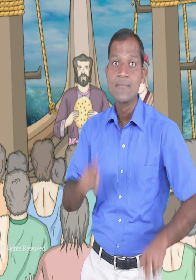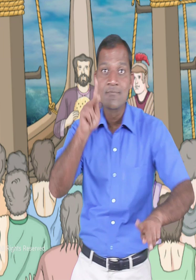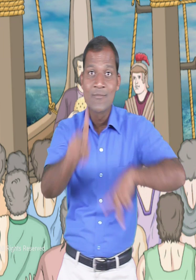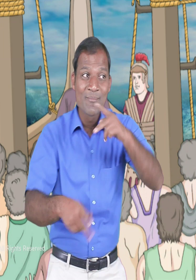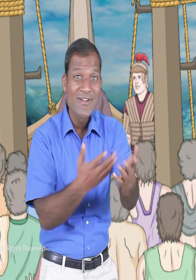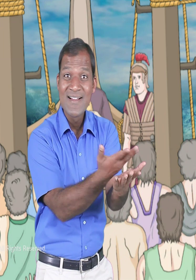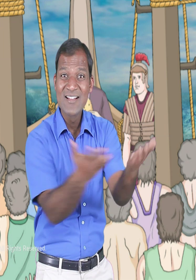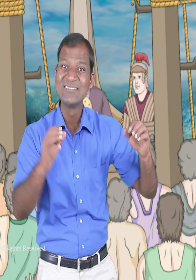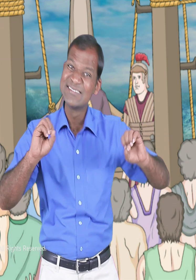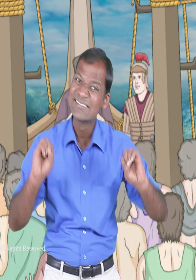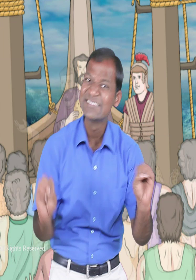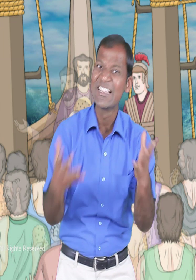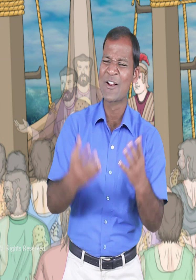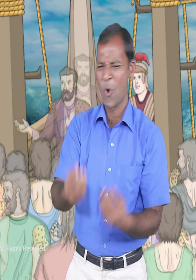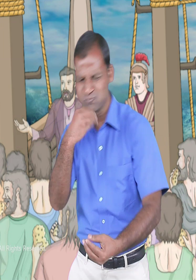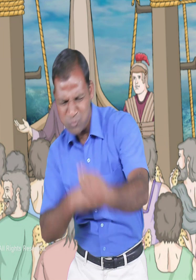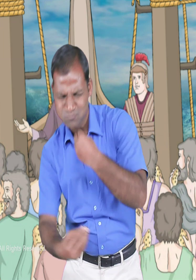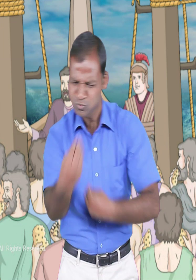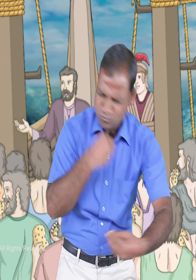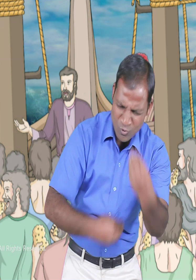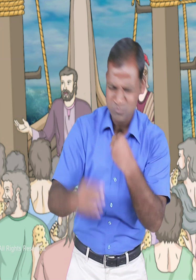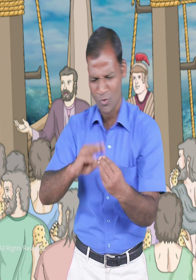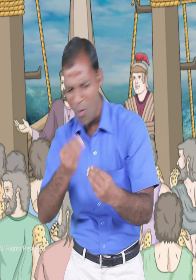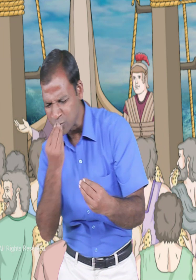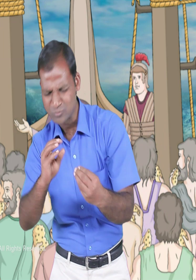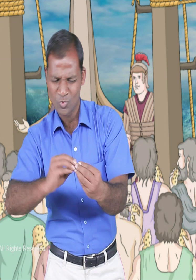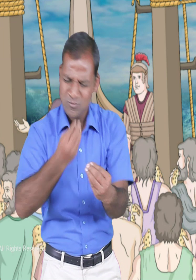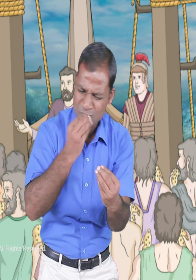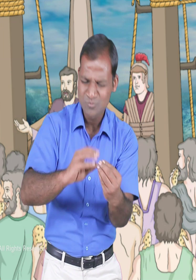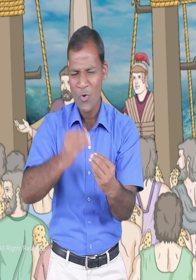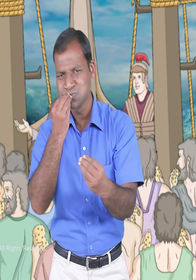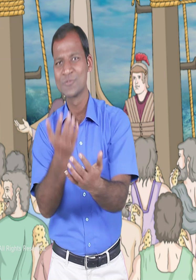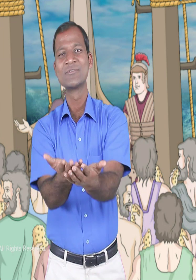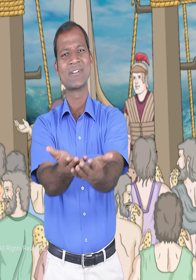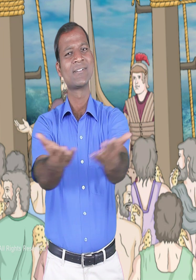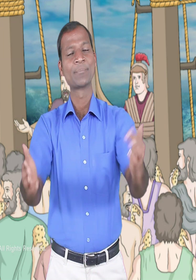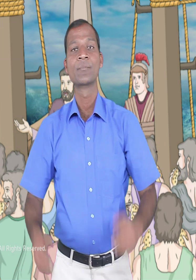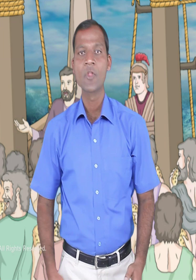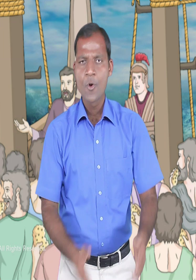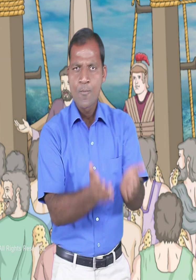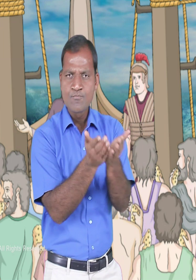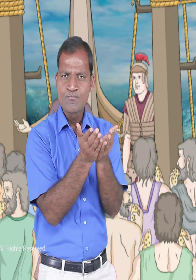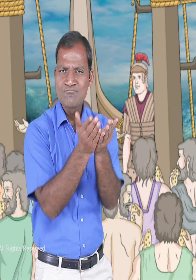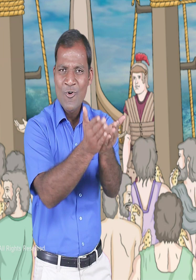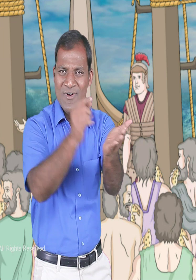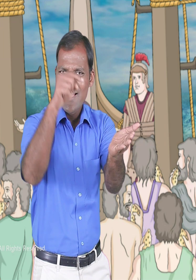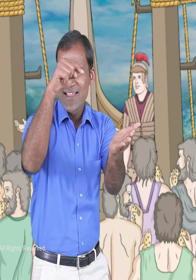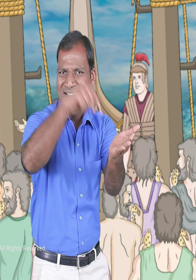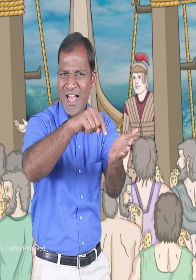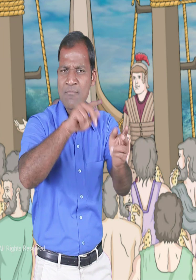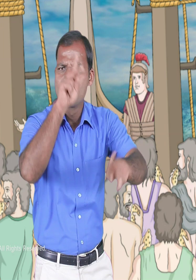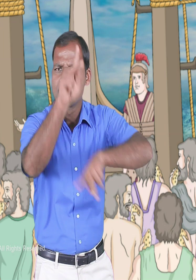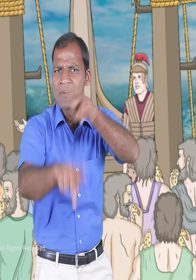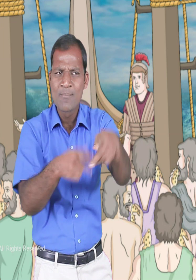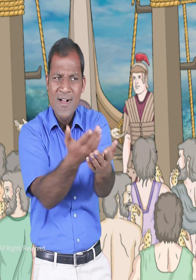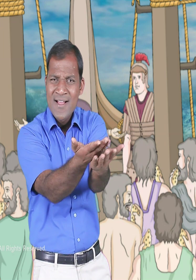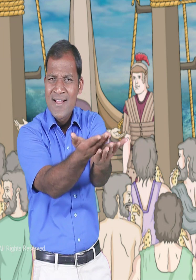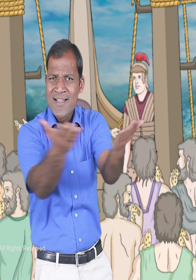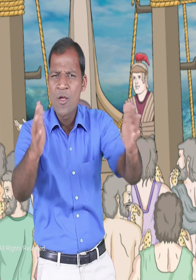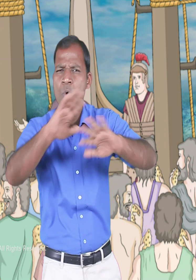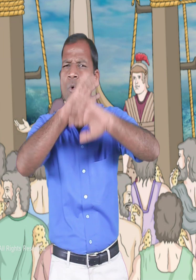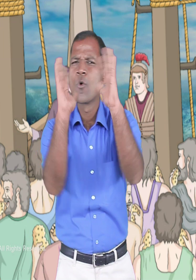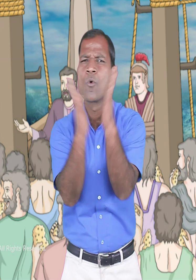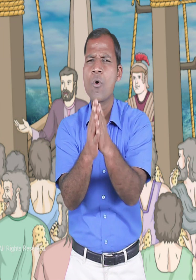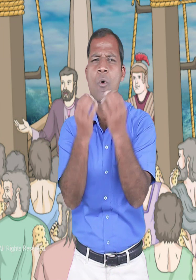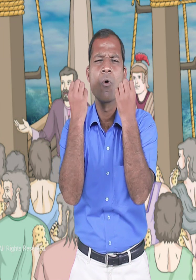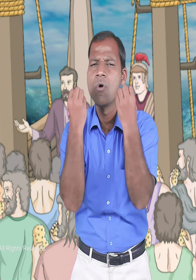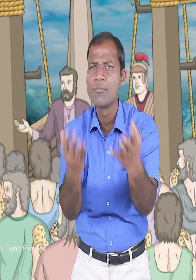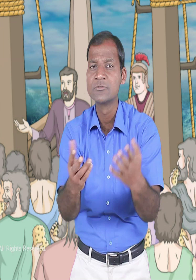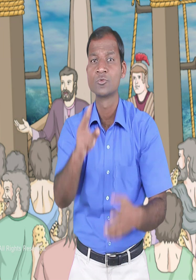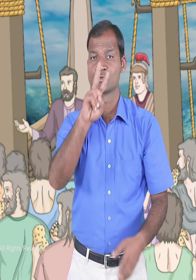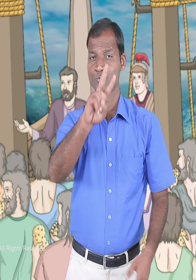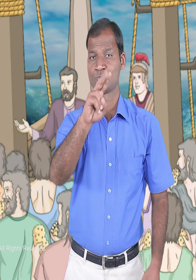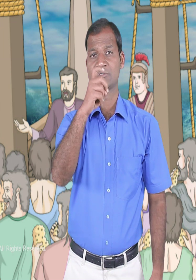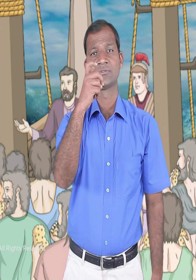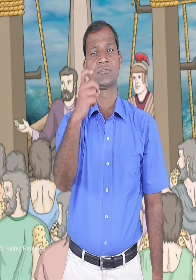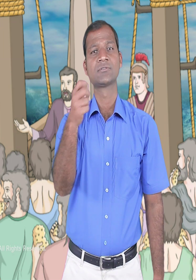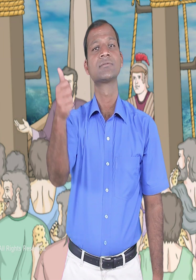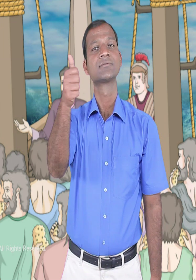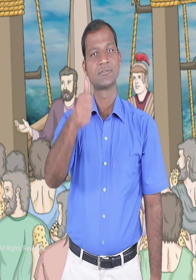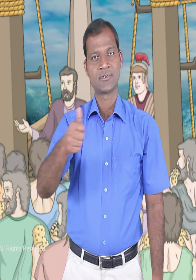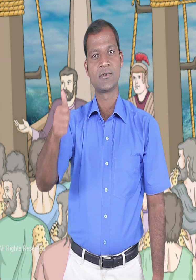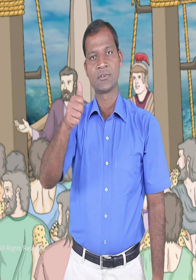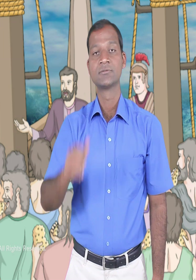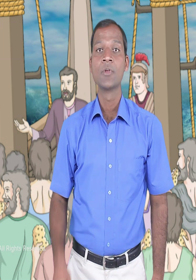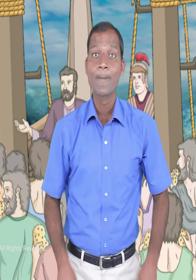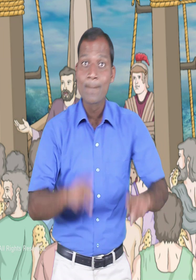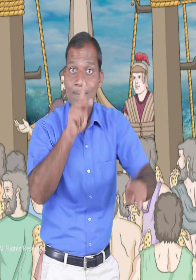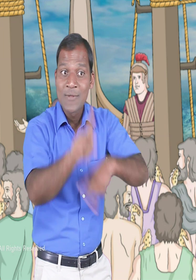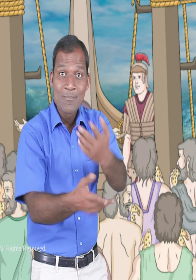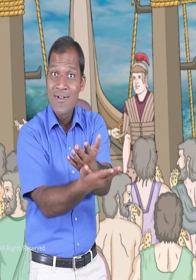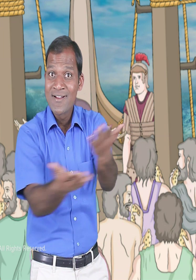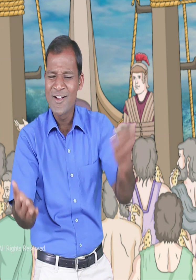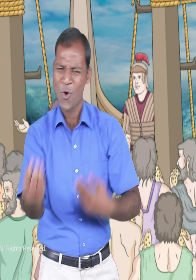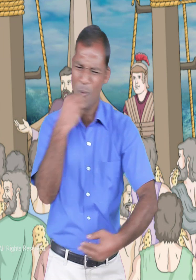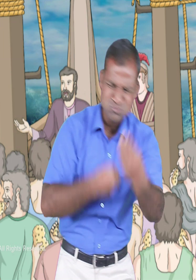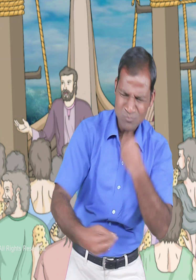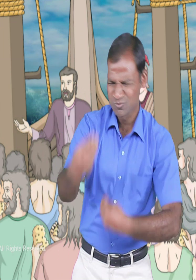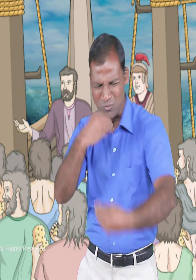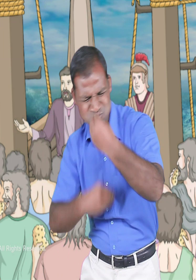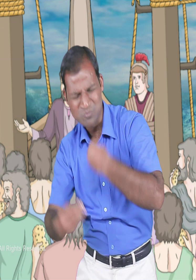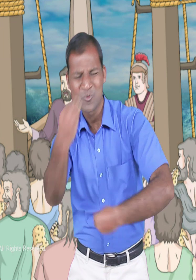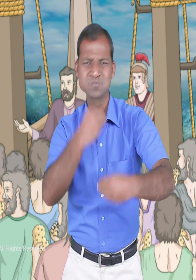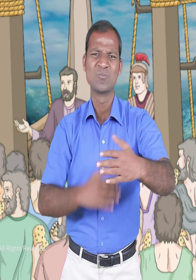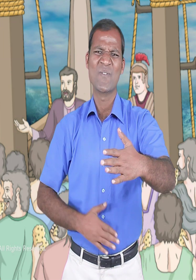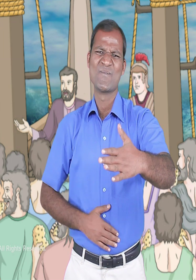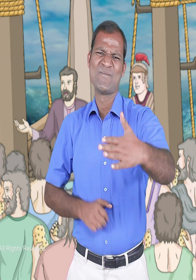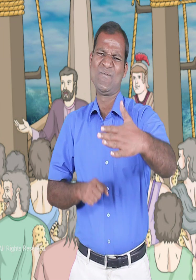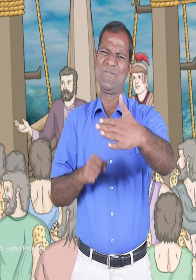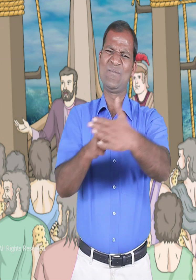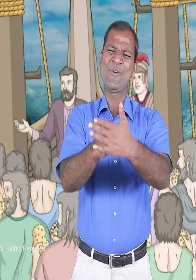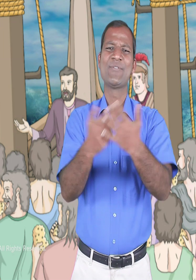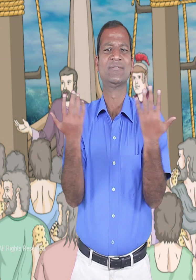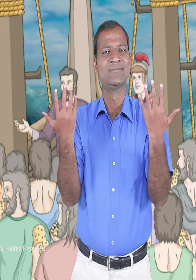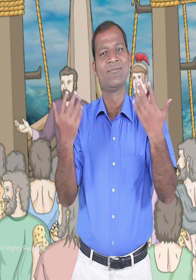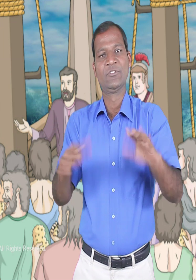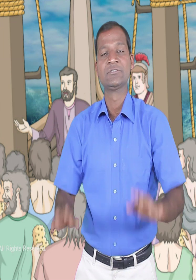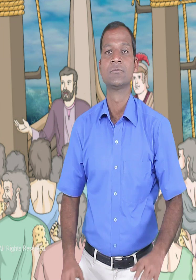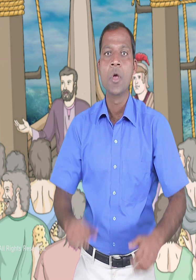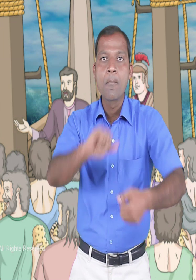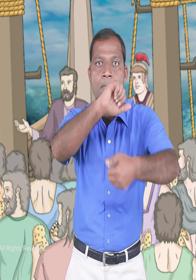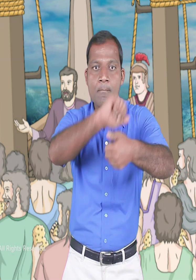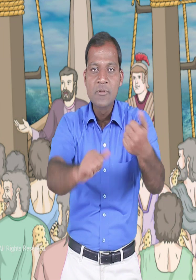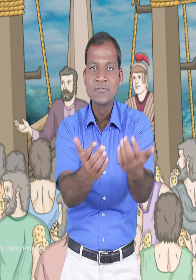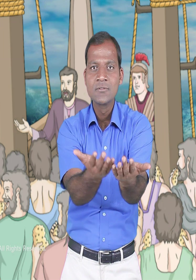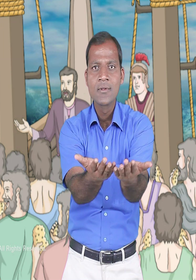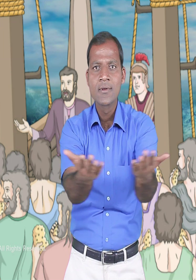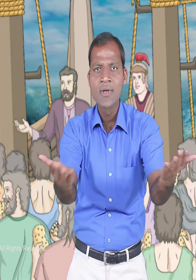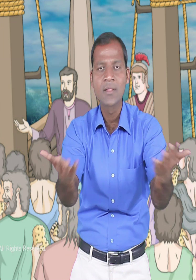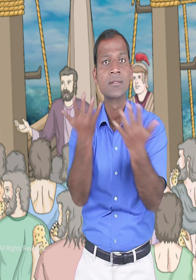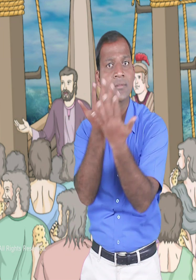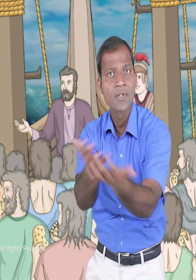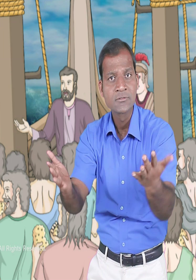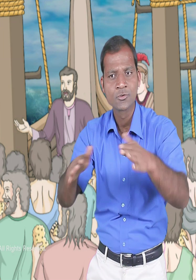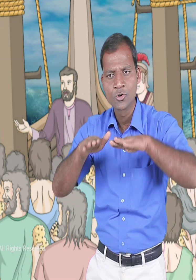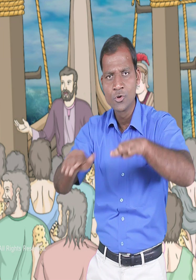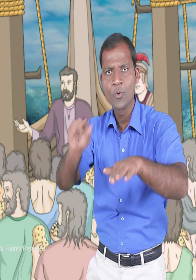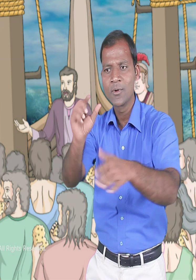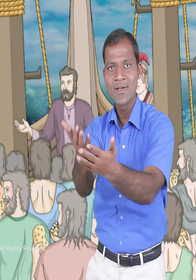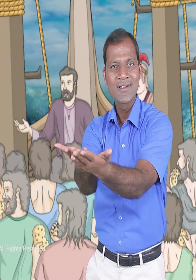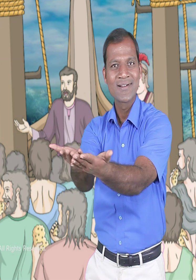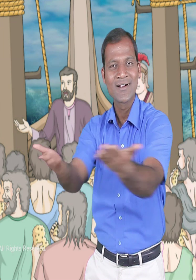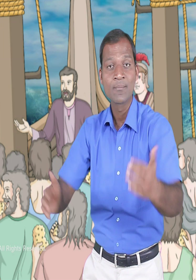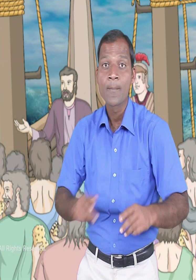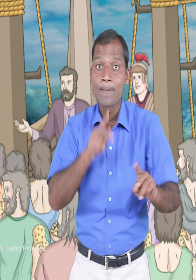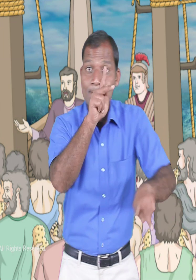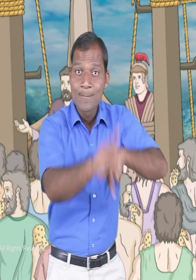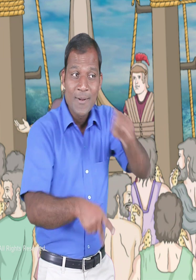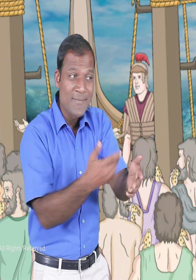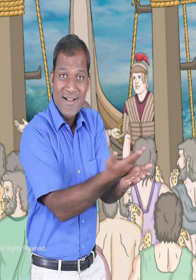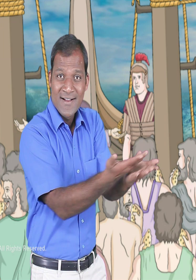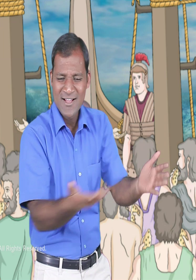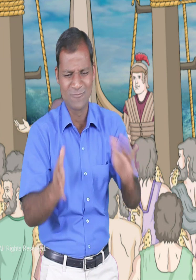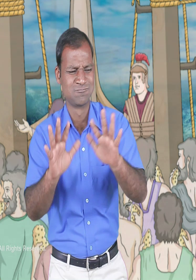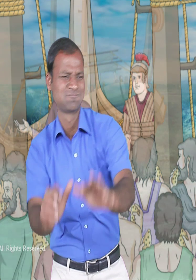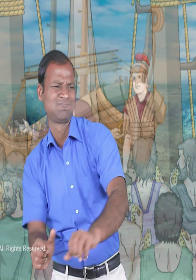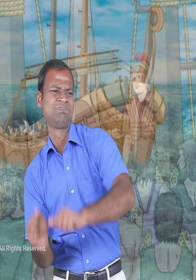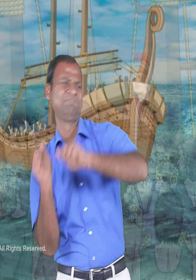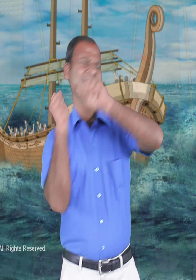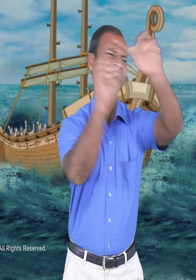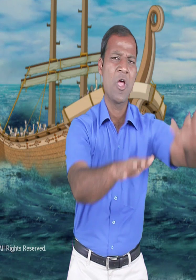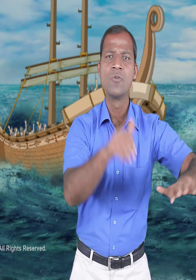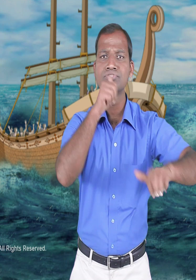They were all encouraged and took some food themselves. In all, there were 276 of us on board.